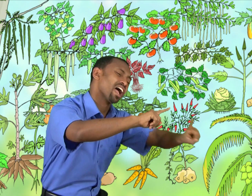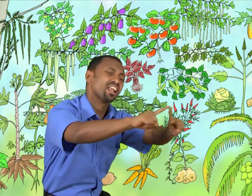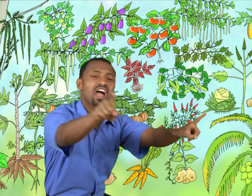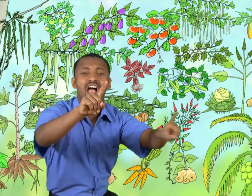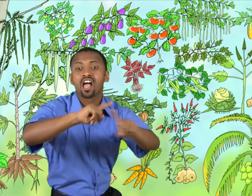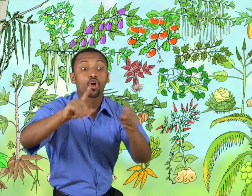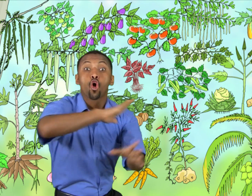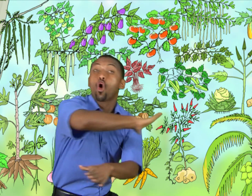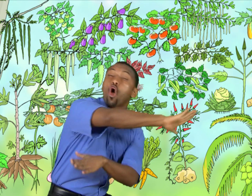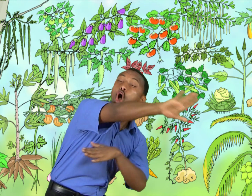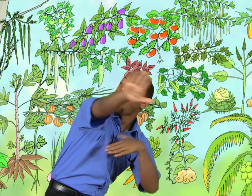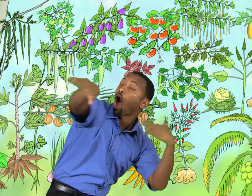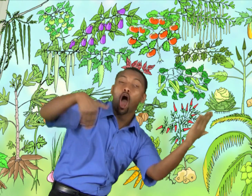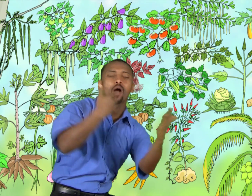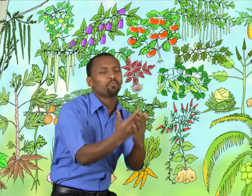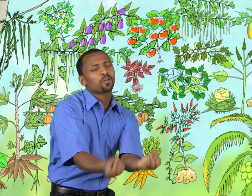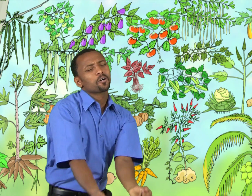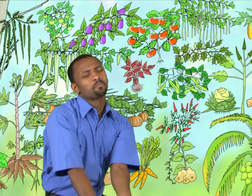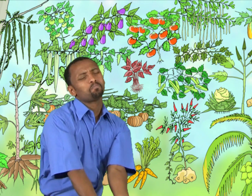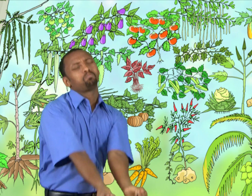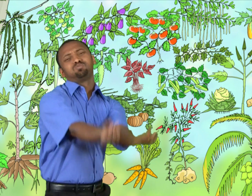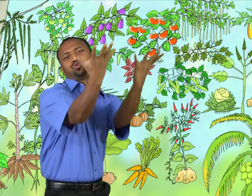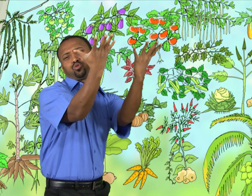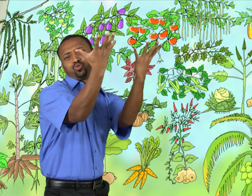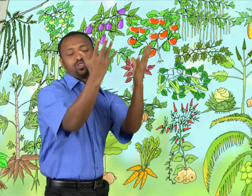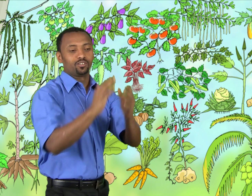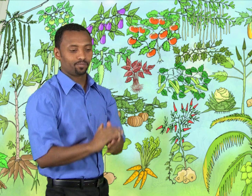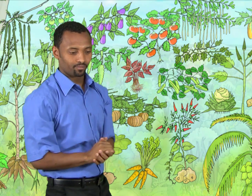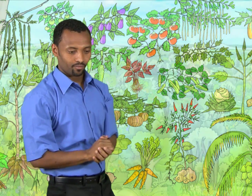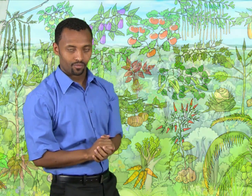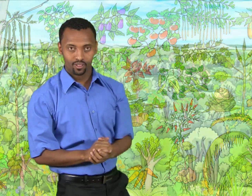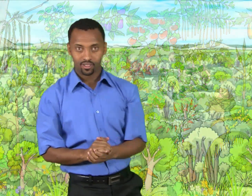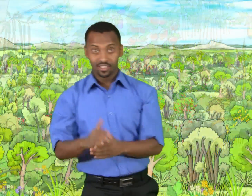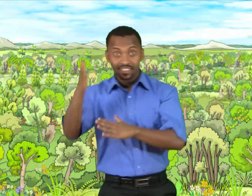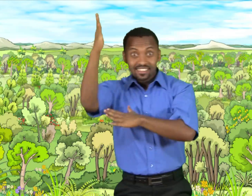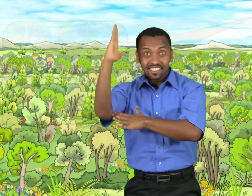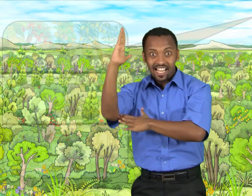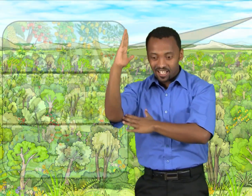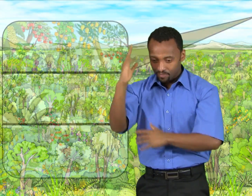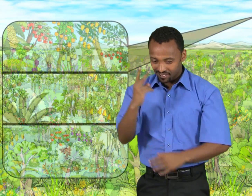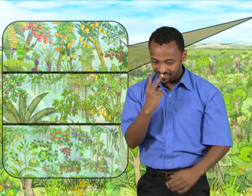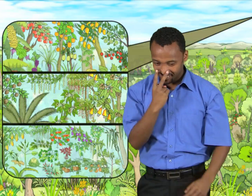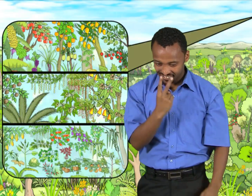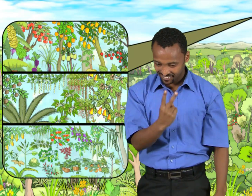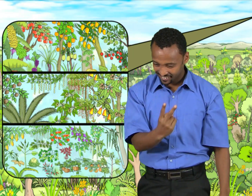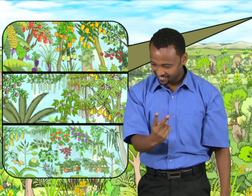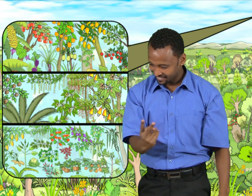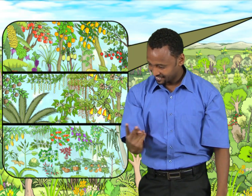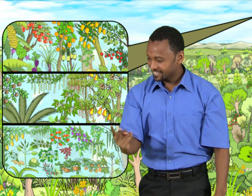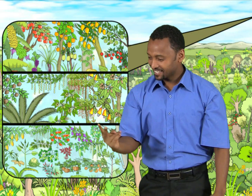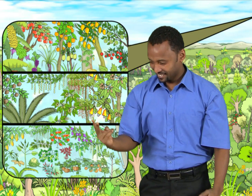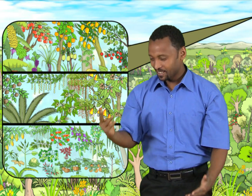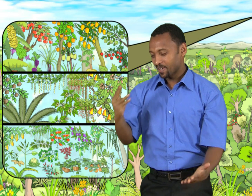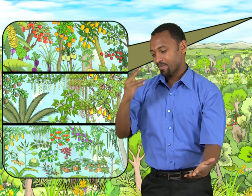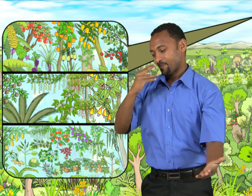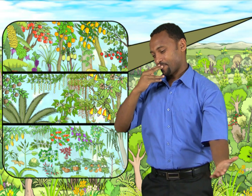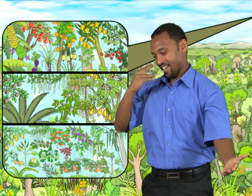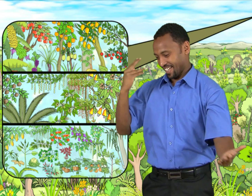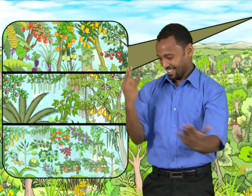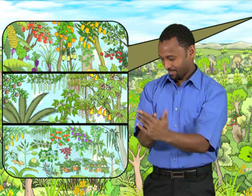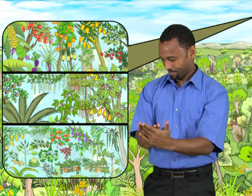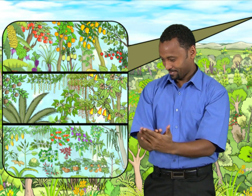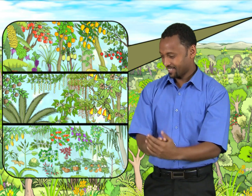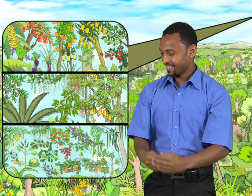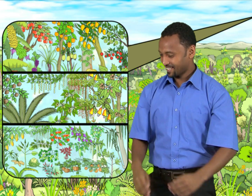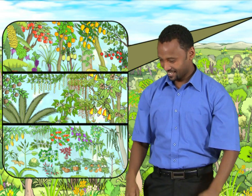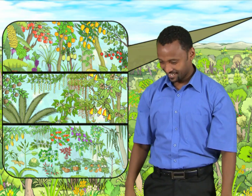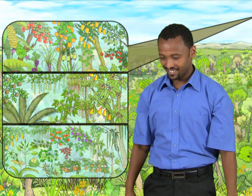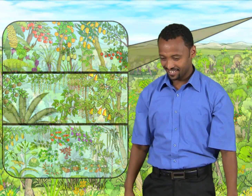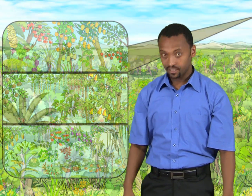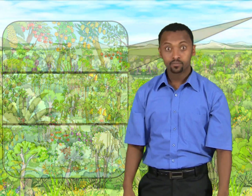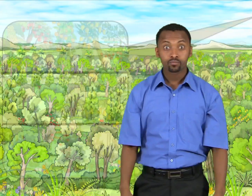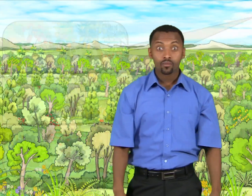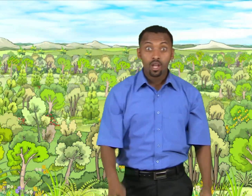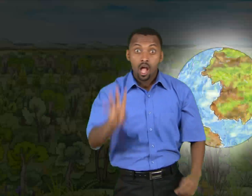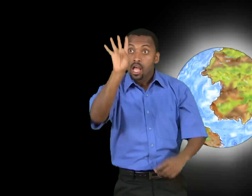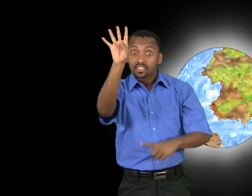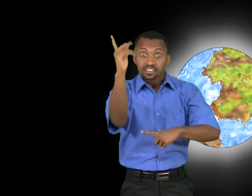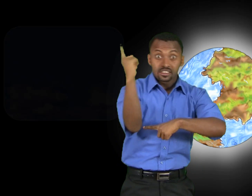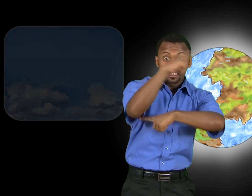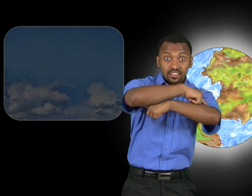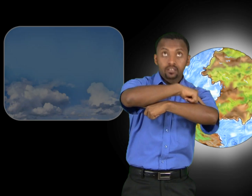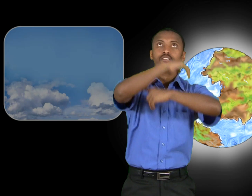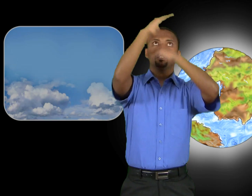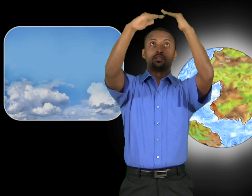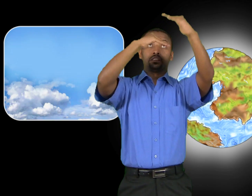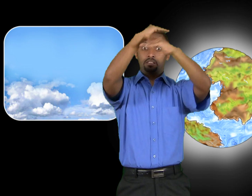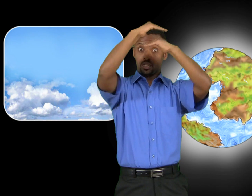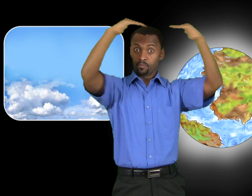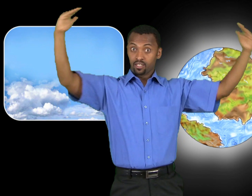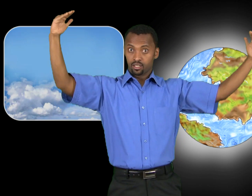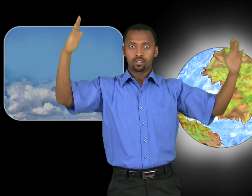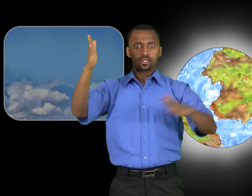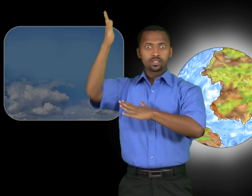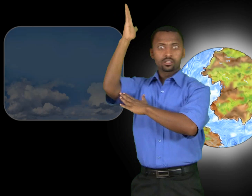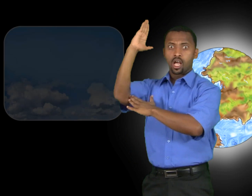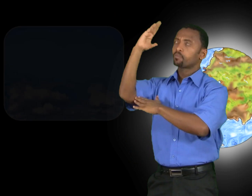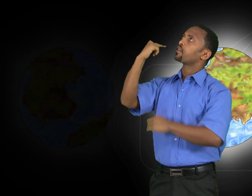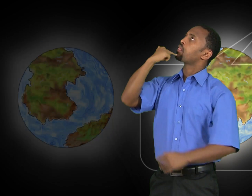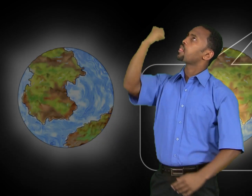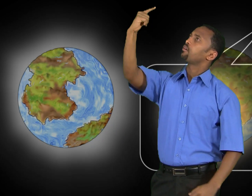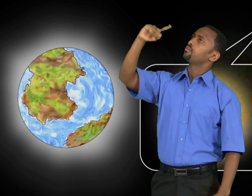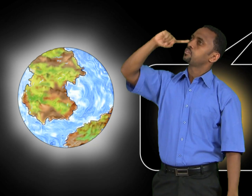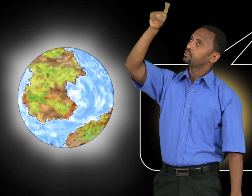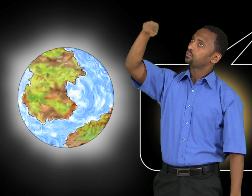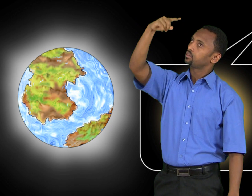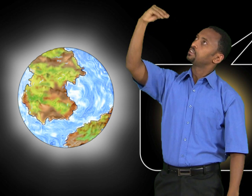And there was evening, and there was morning—the third day.